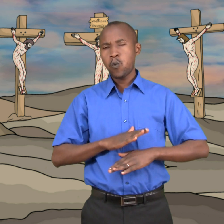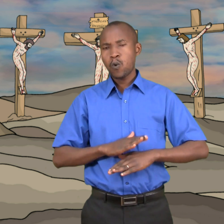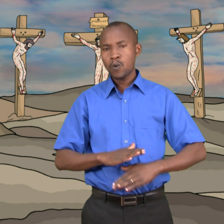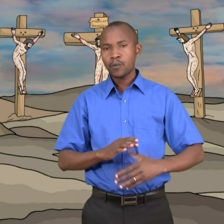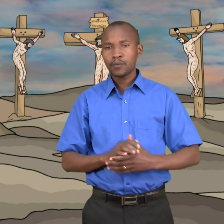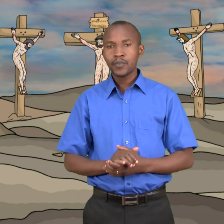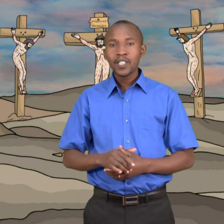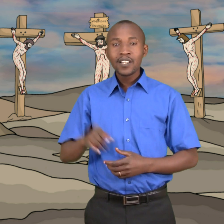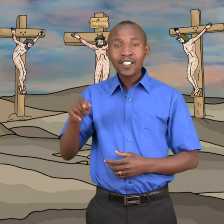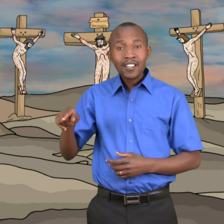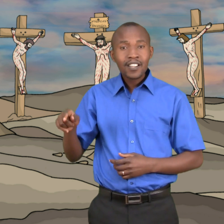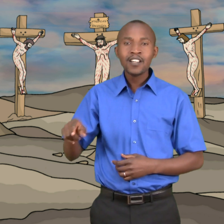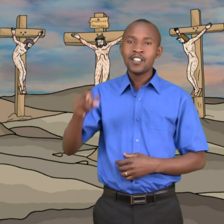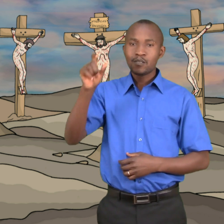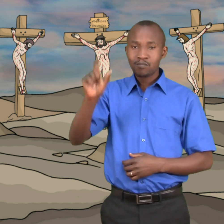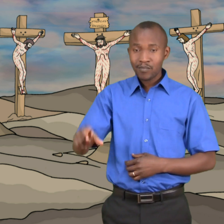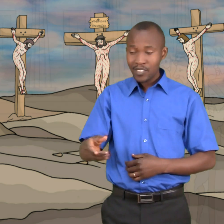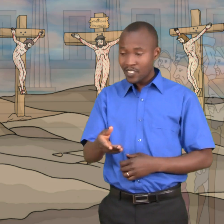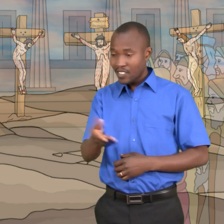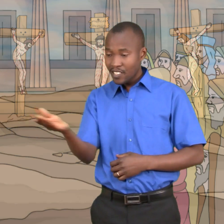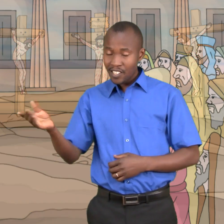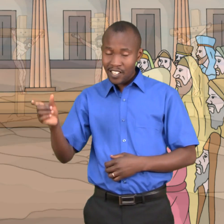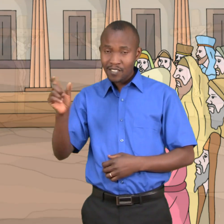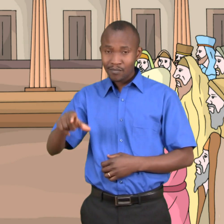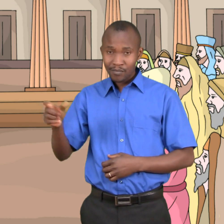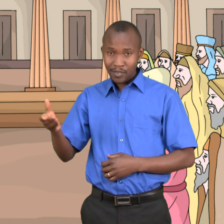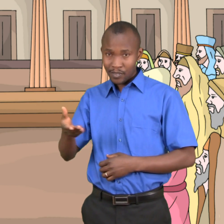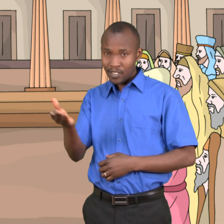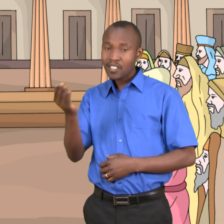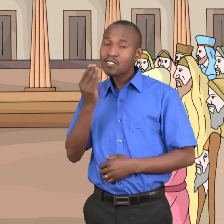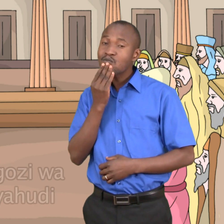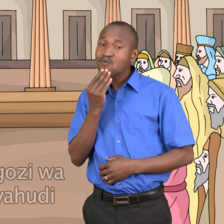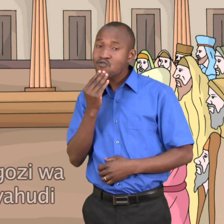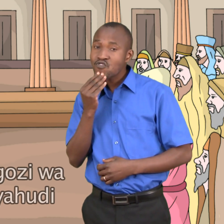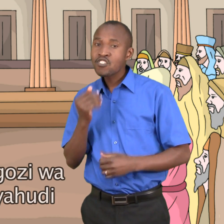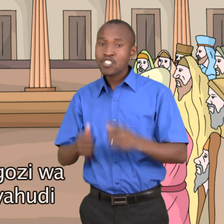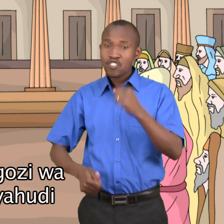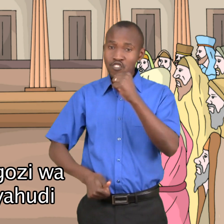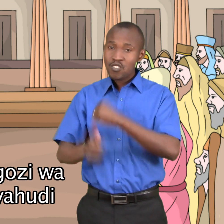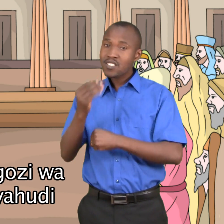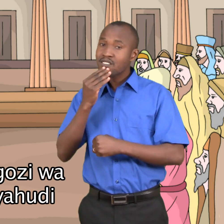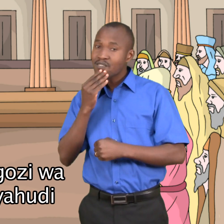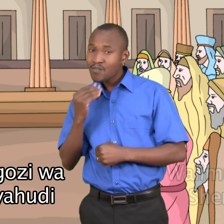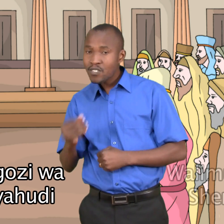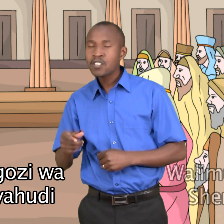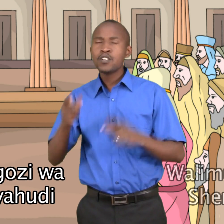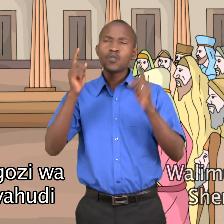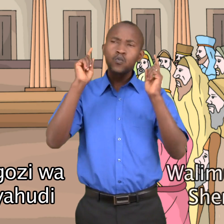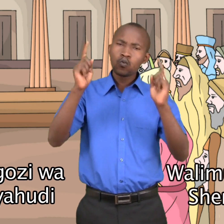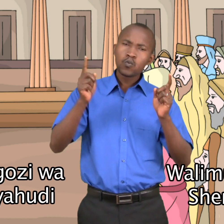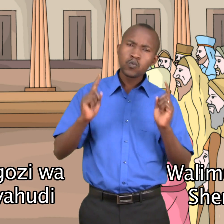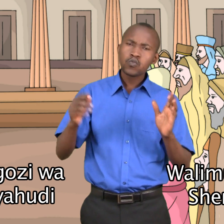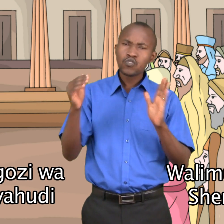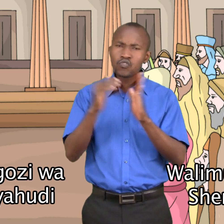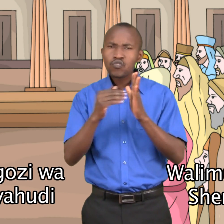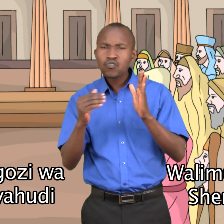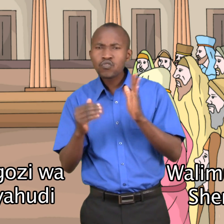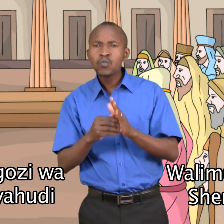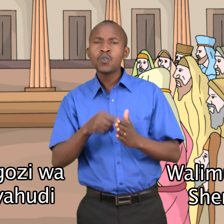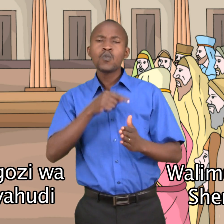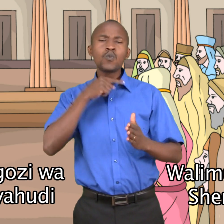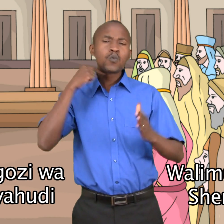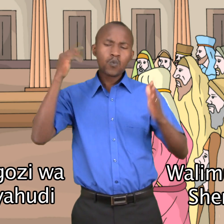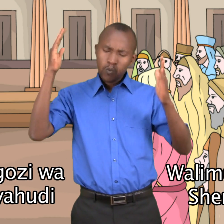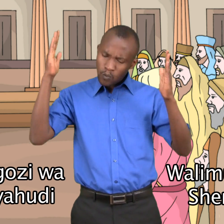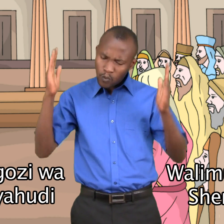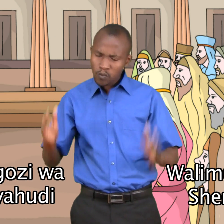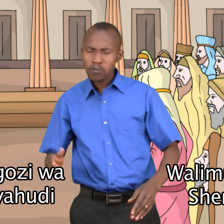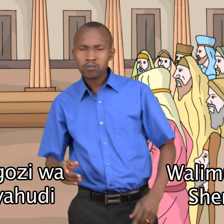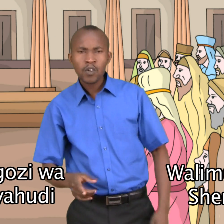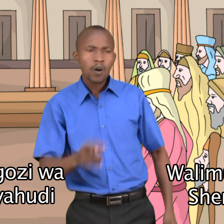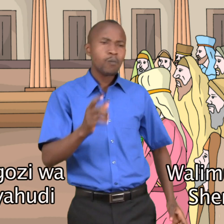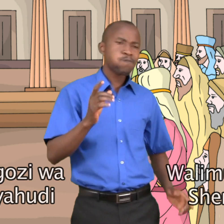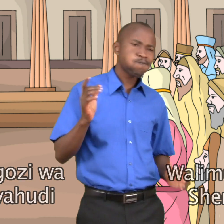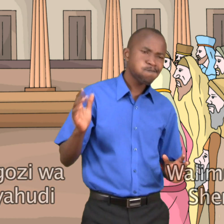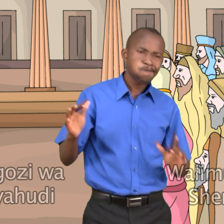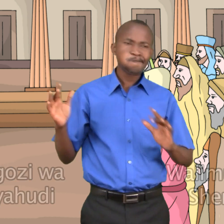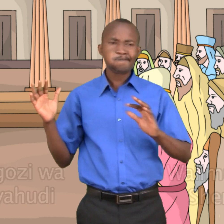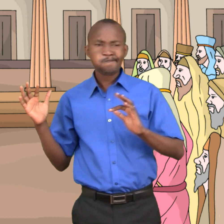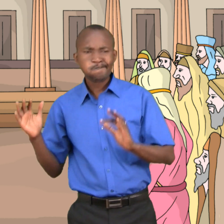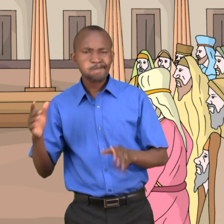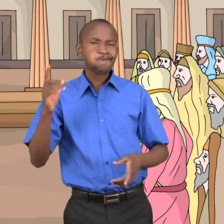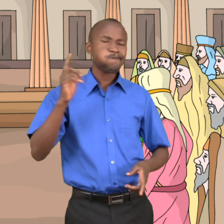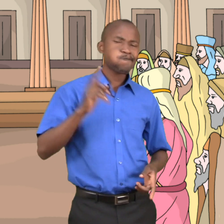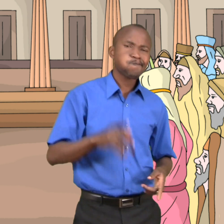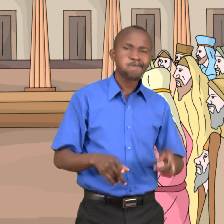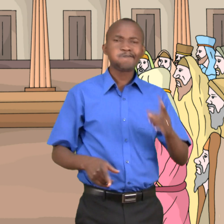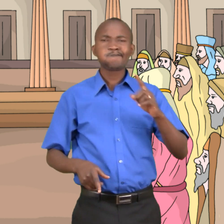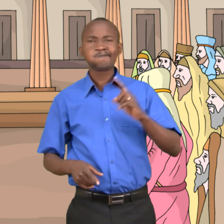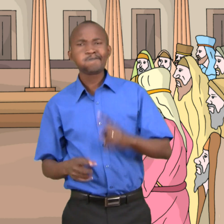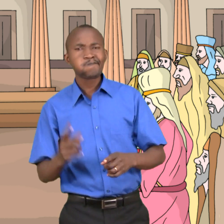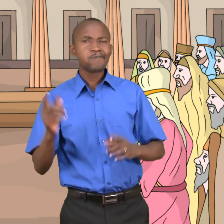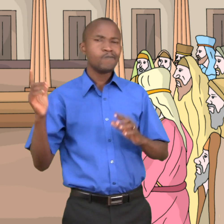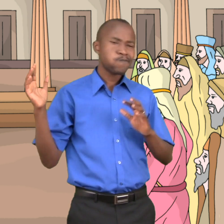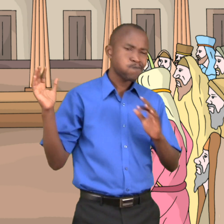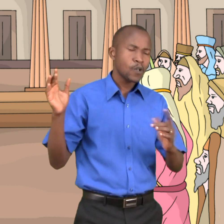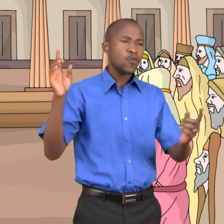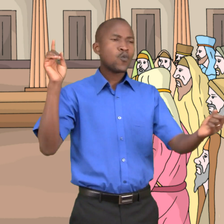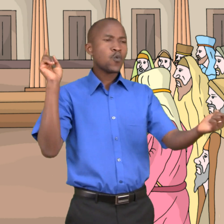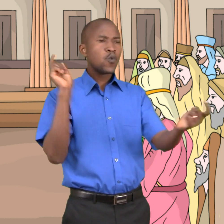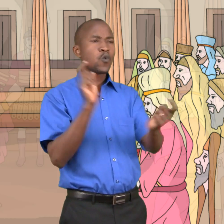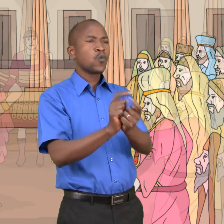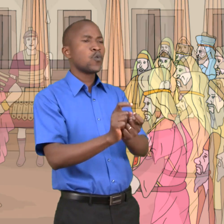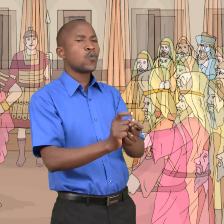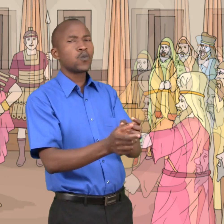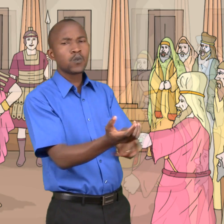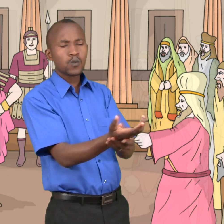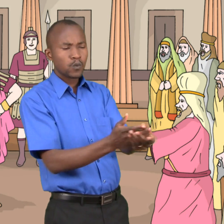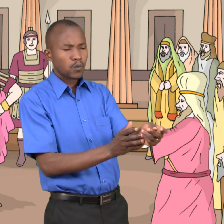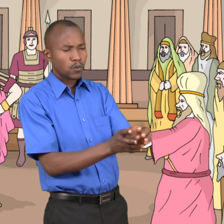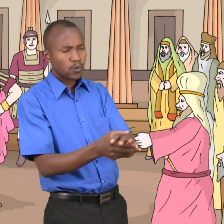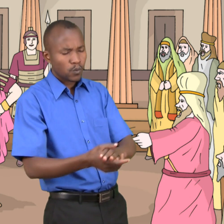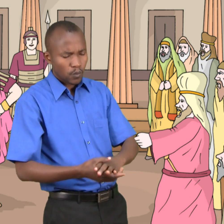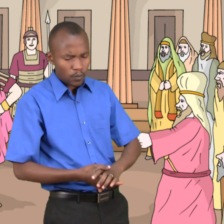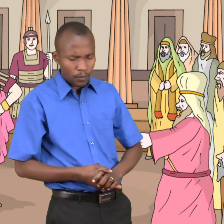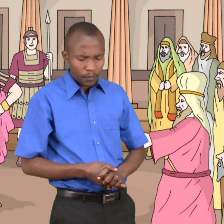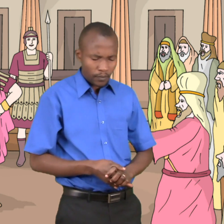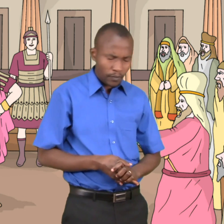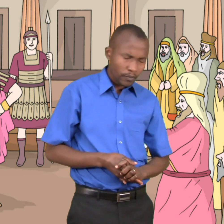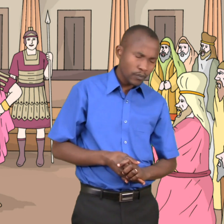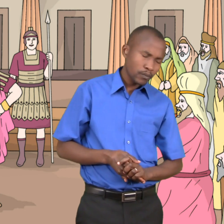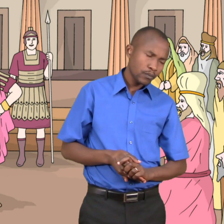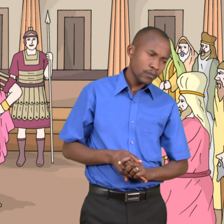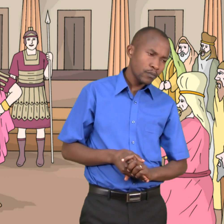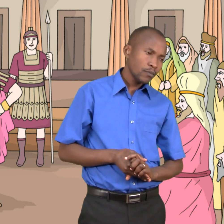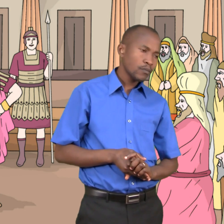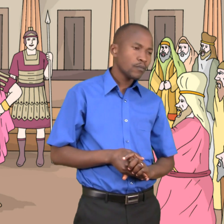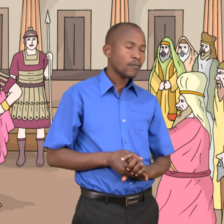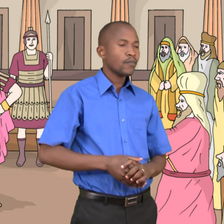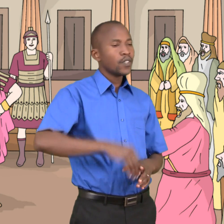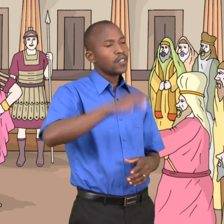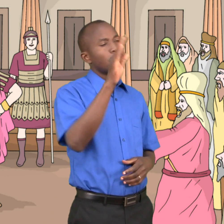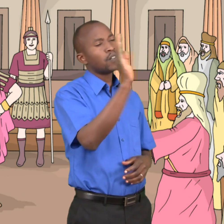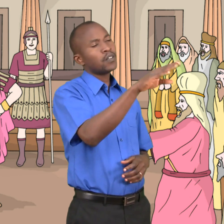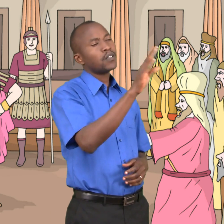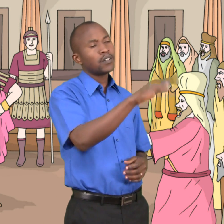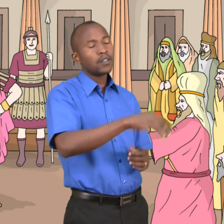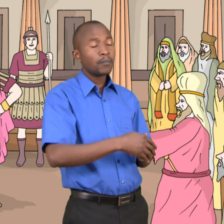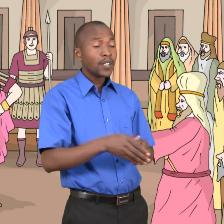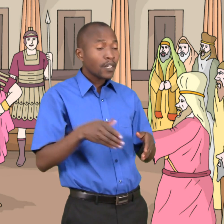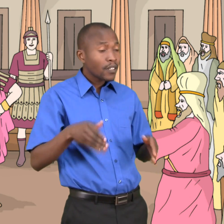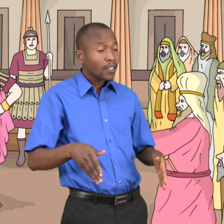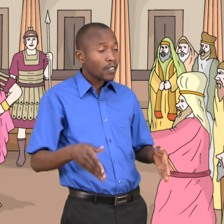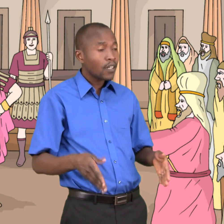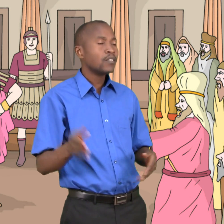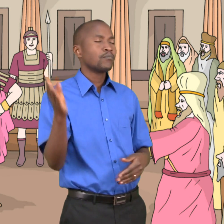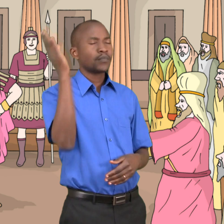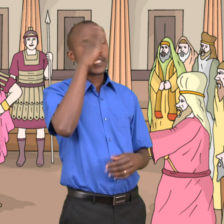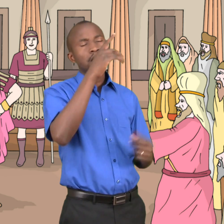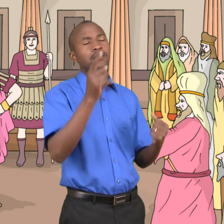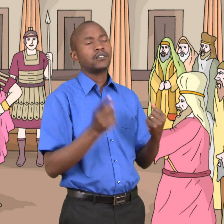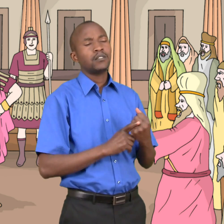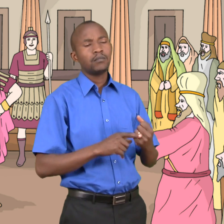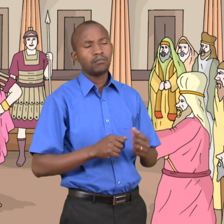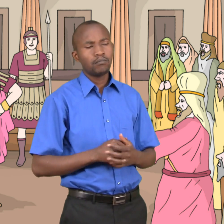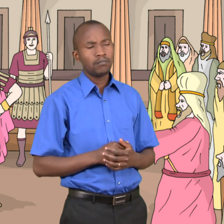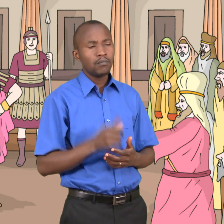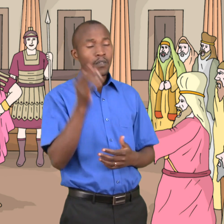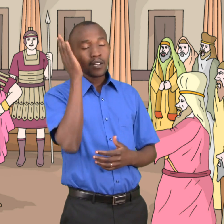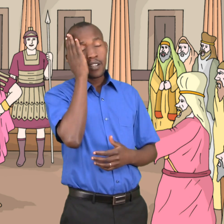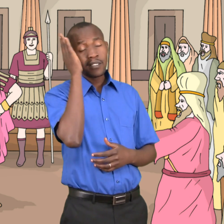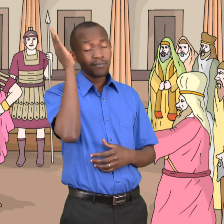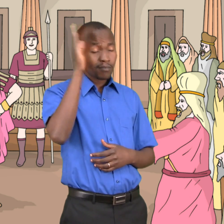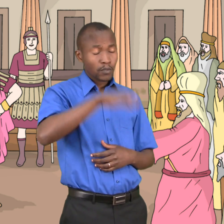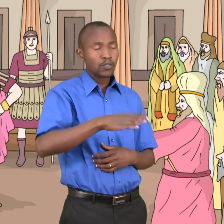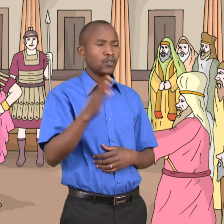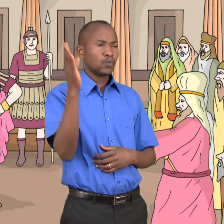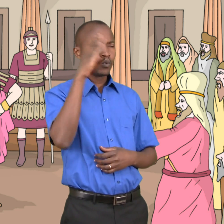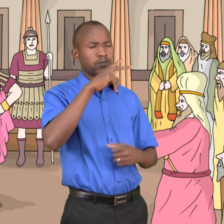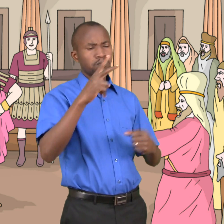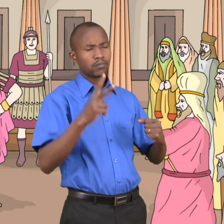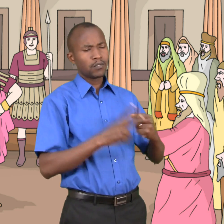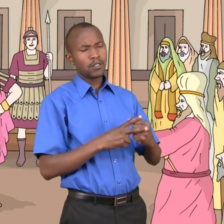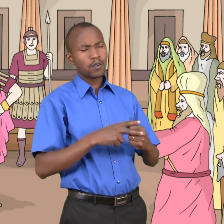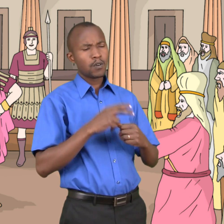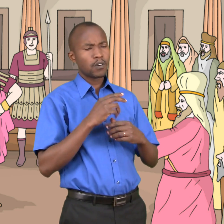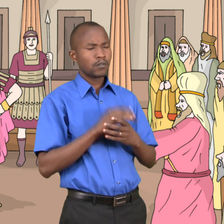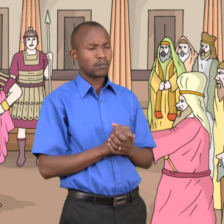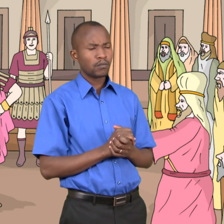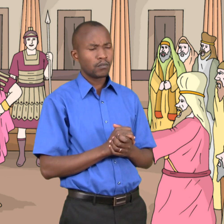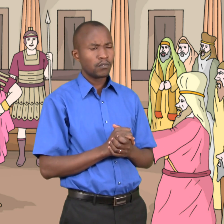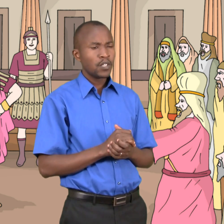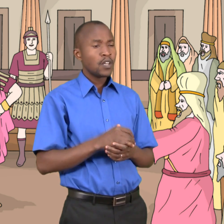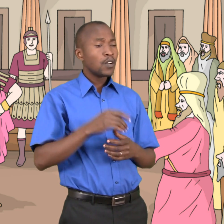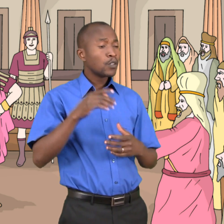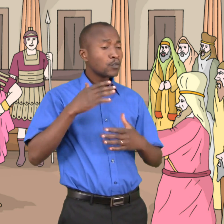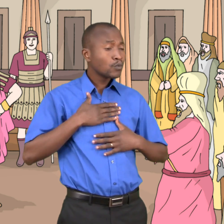The next day, the one after Preparation Day, the chief priests and Pharisees assembled before Pilate. “Sir,” they said, “we remember that while He was alive that deceiver said, ‘After three days I will rise again.’ So give the order that the tomb be secured until the third day.